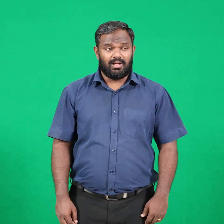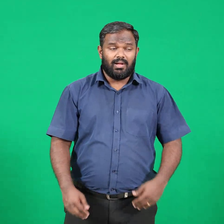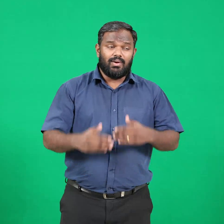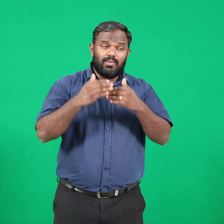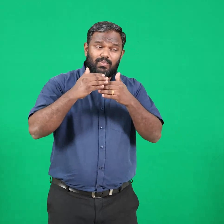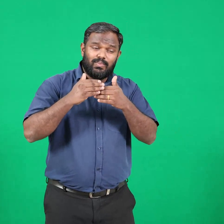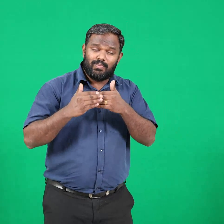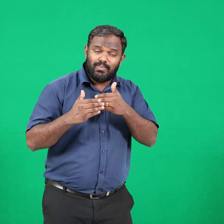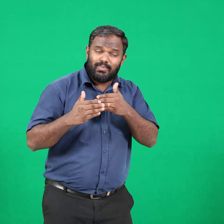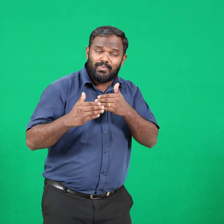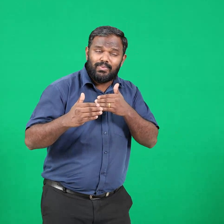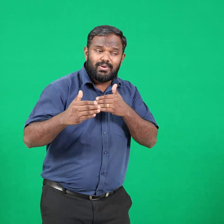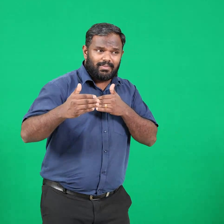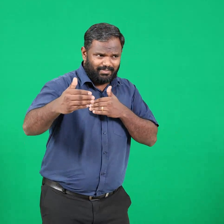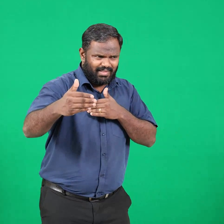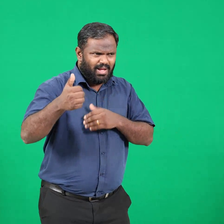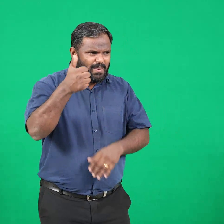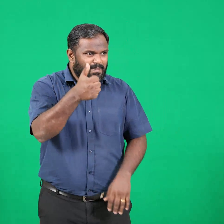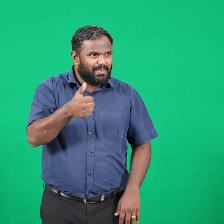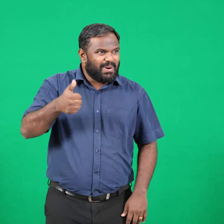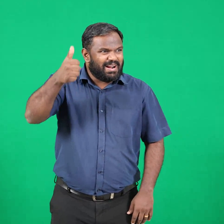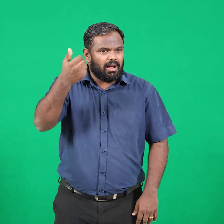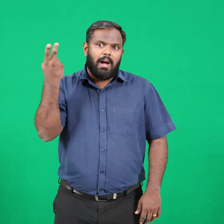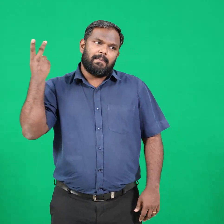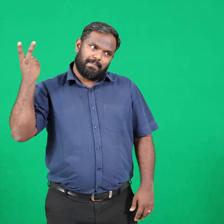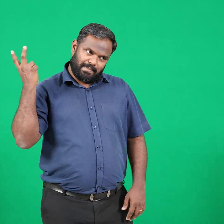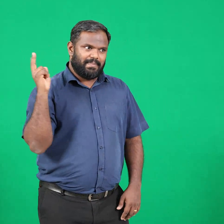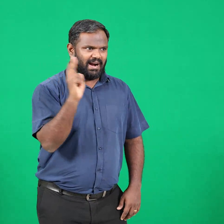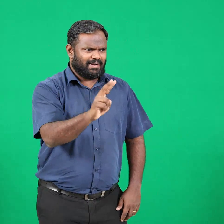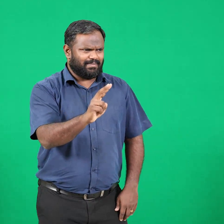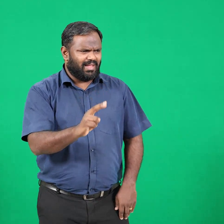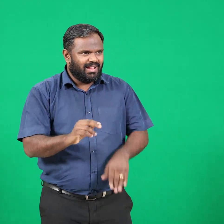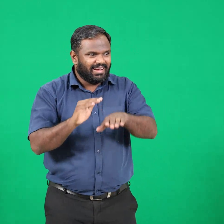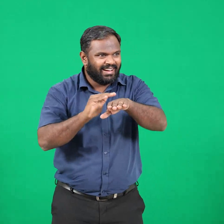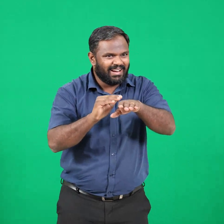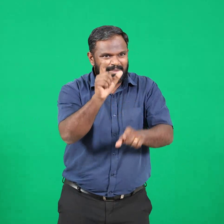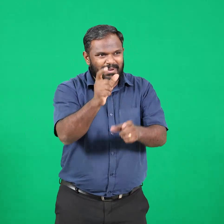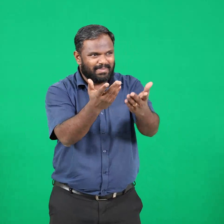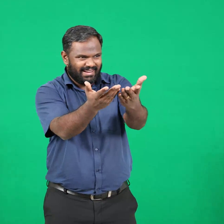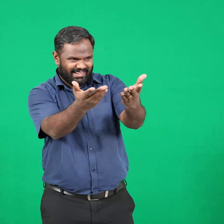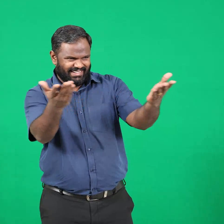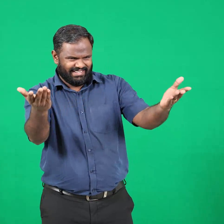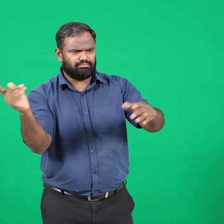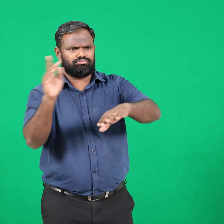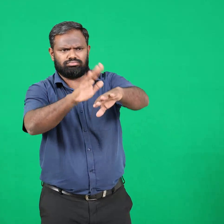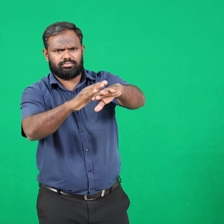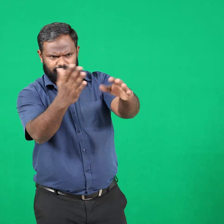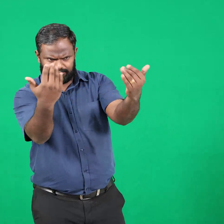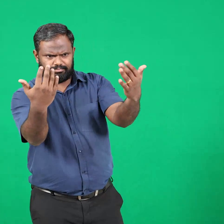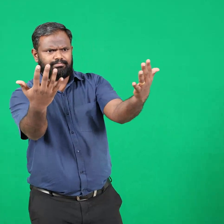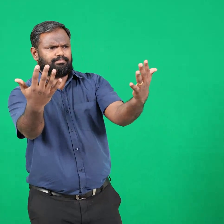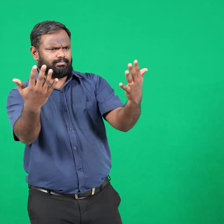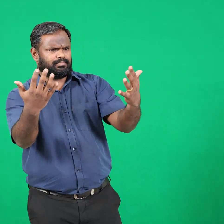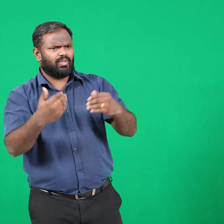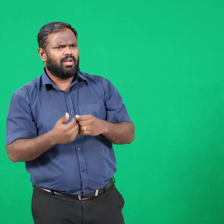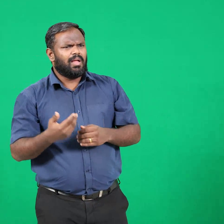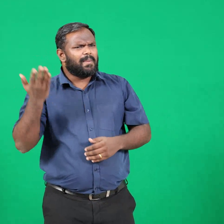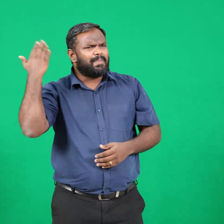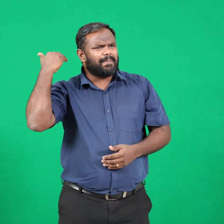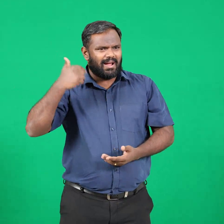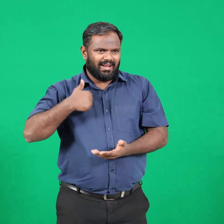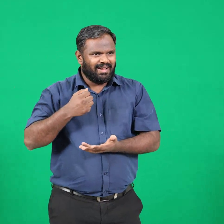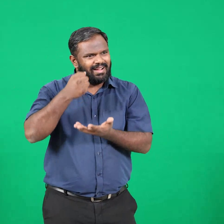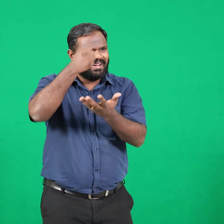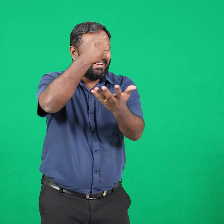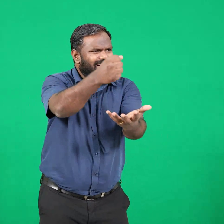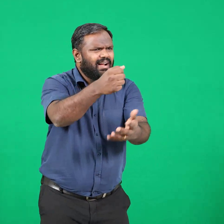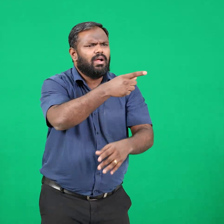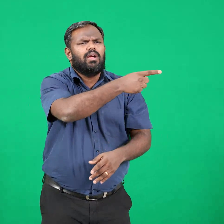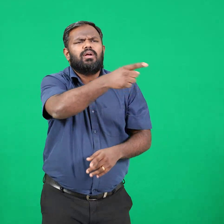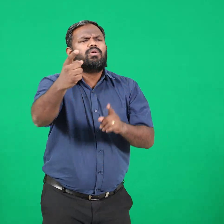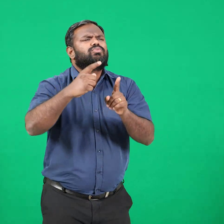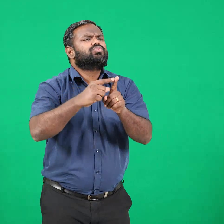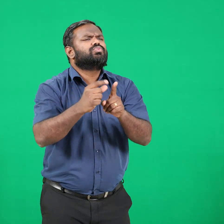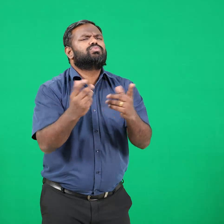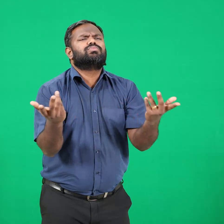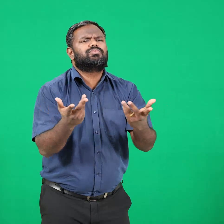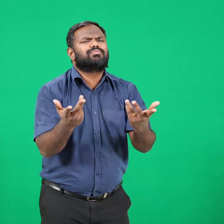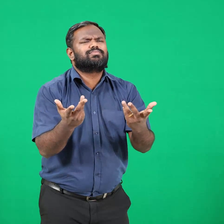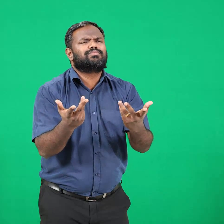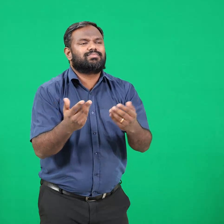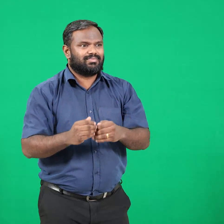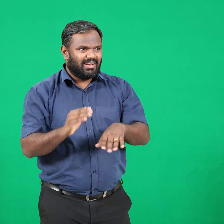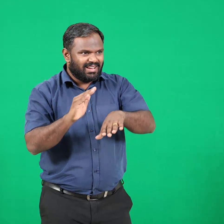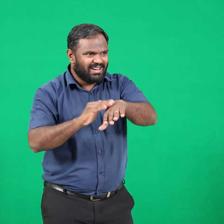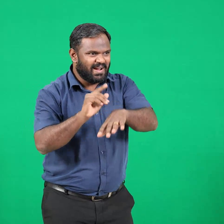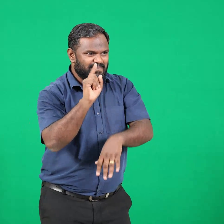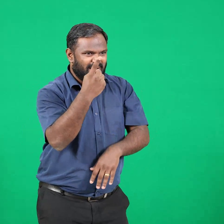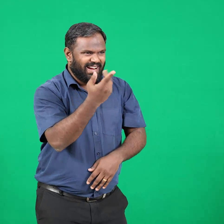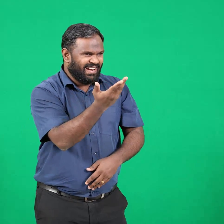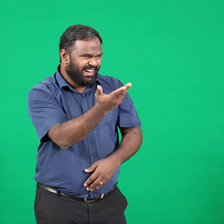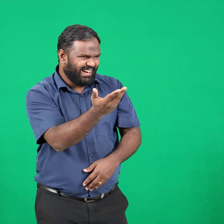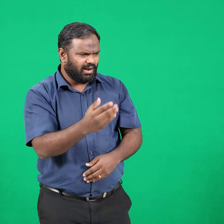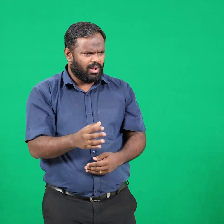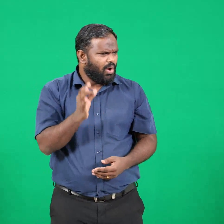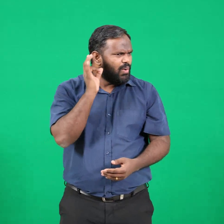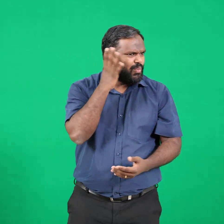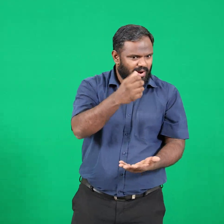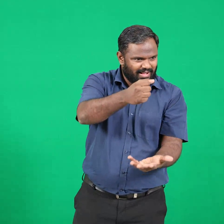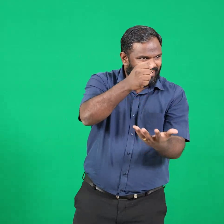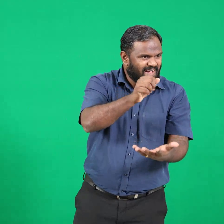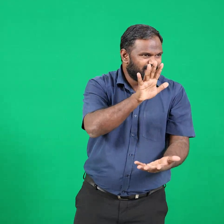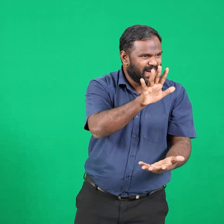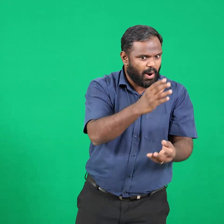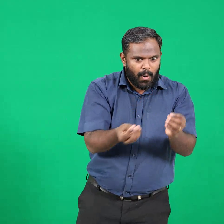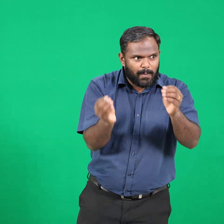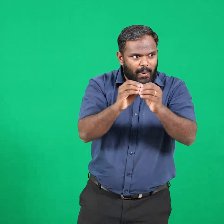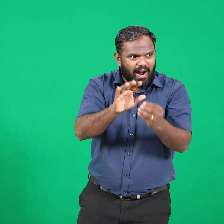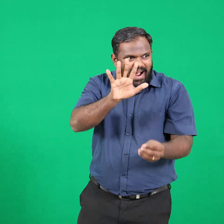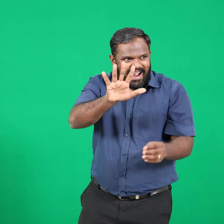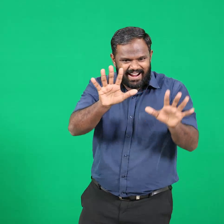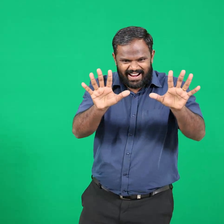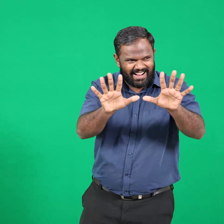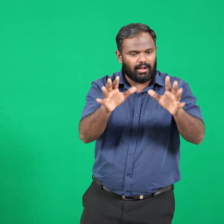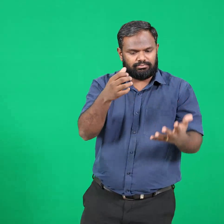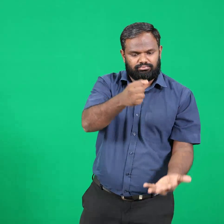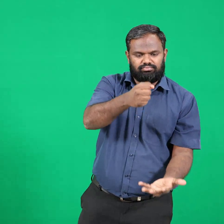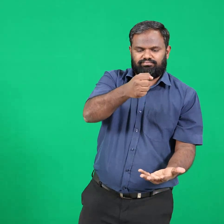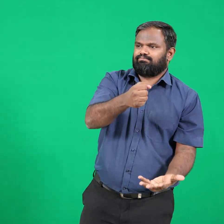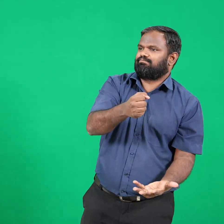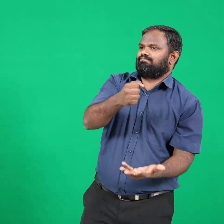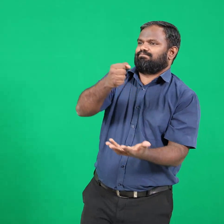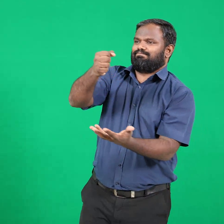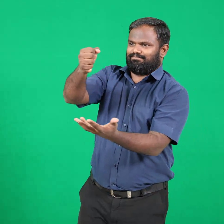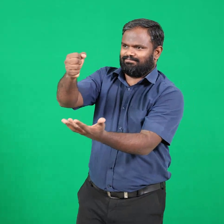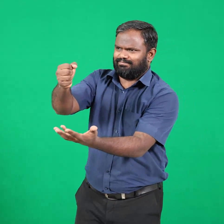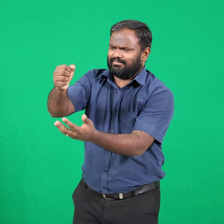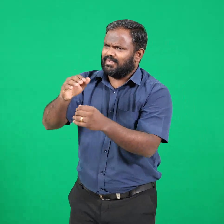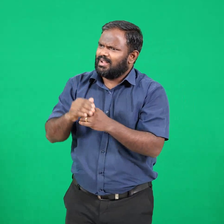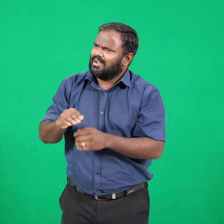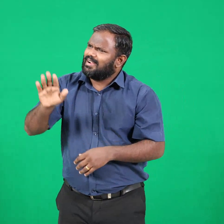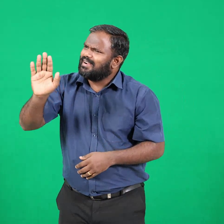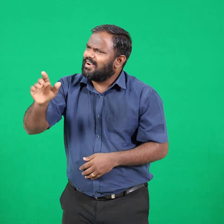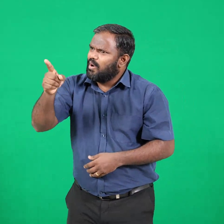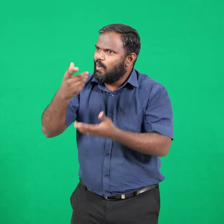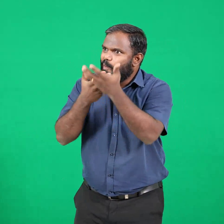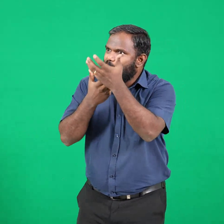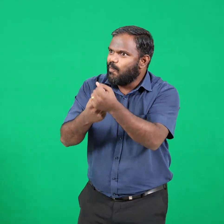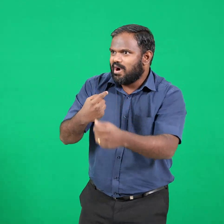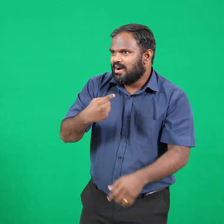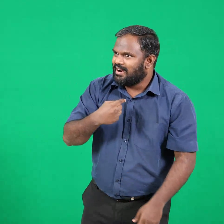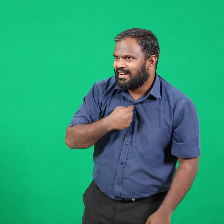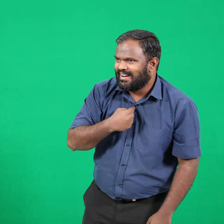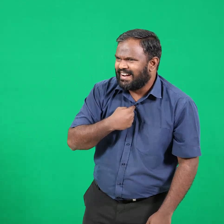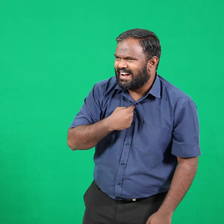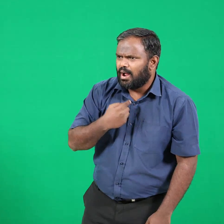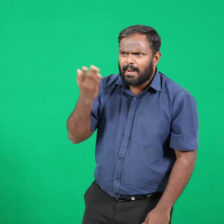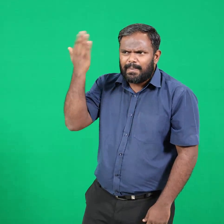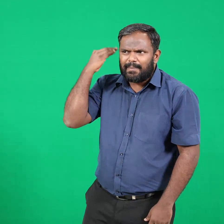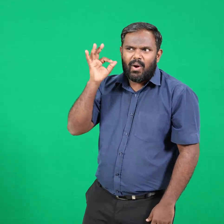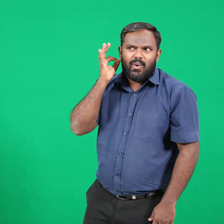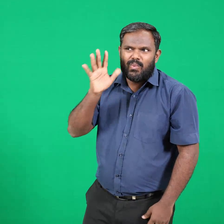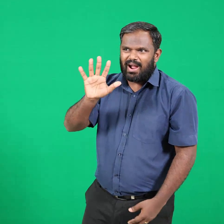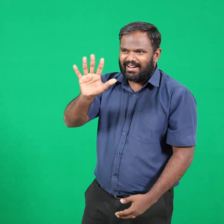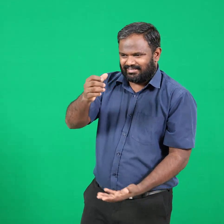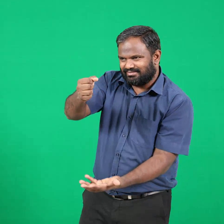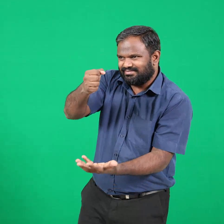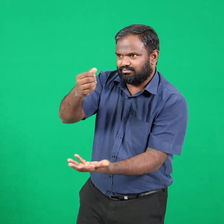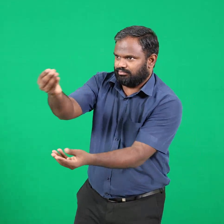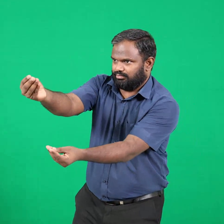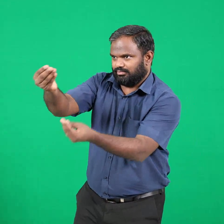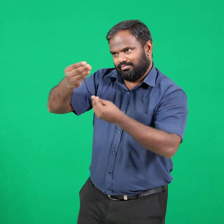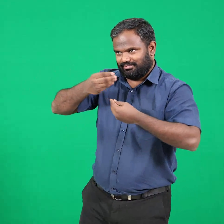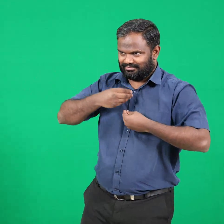After a long time the master of those servants returned to settle accounts with them. The servant who had received the five talents came and presented five more.